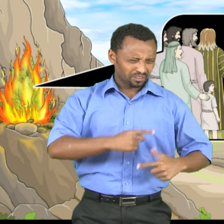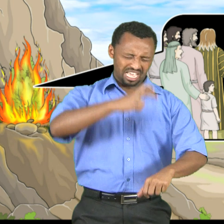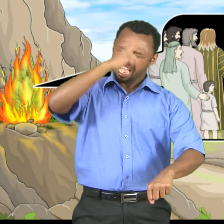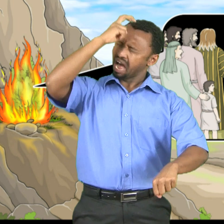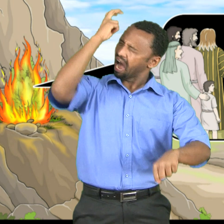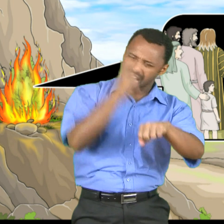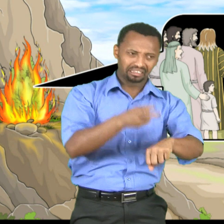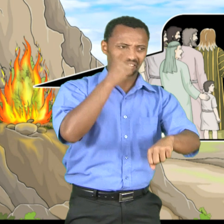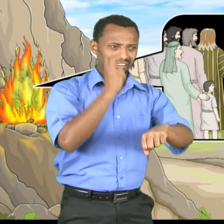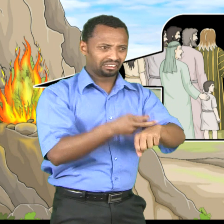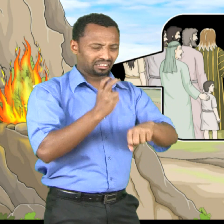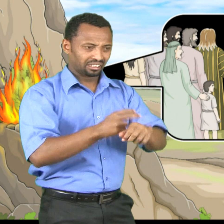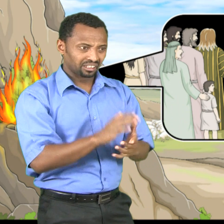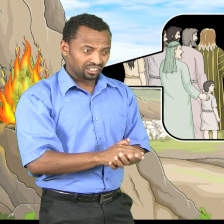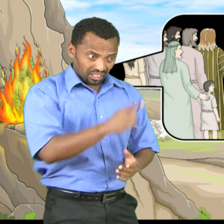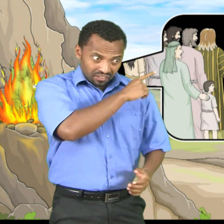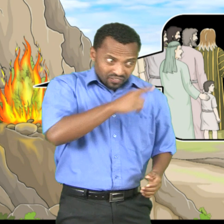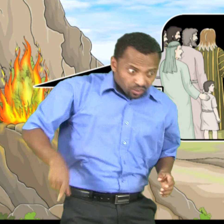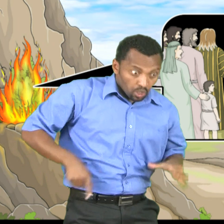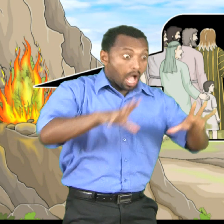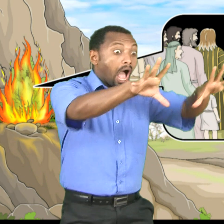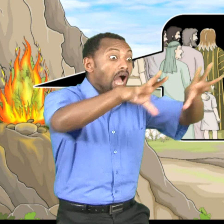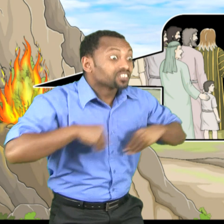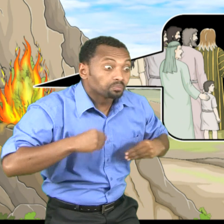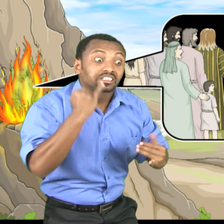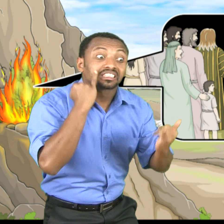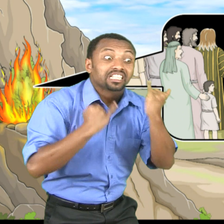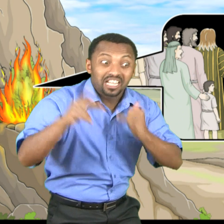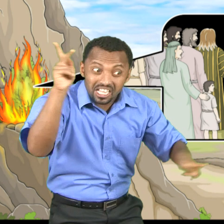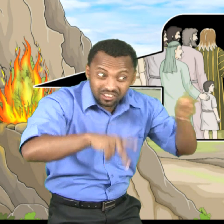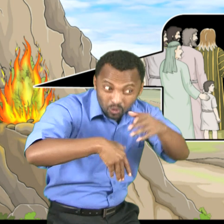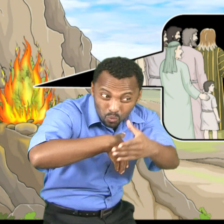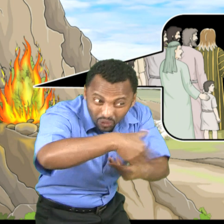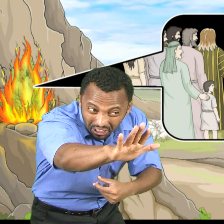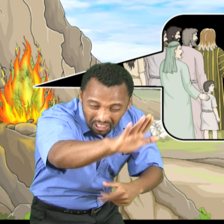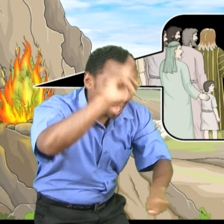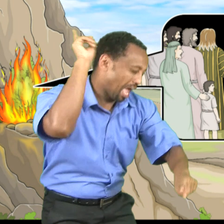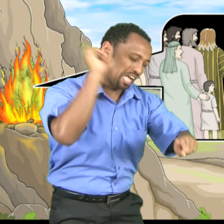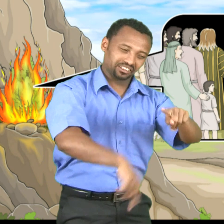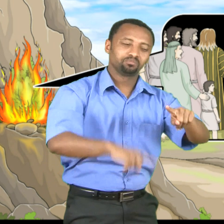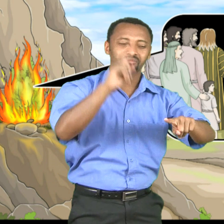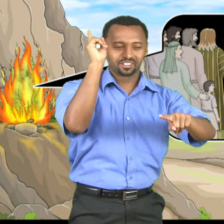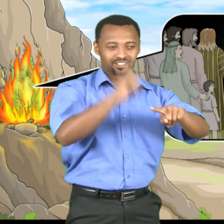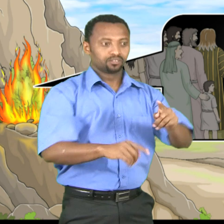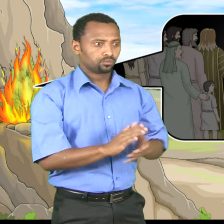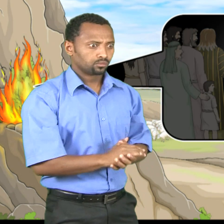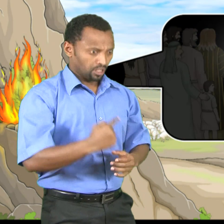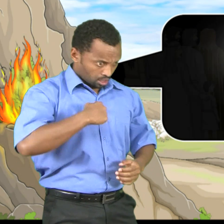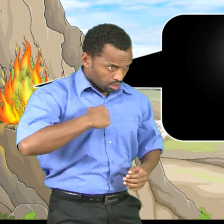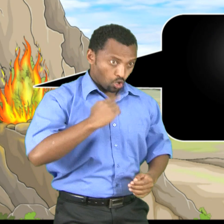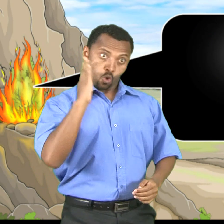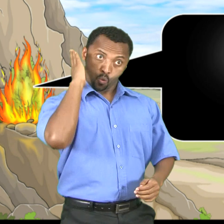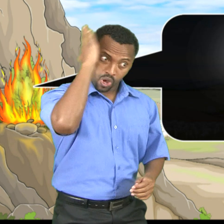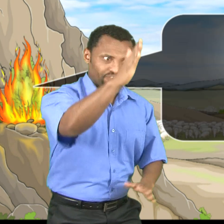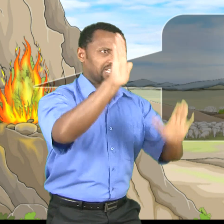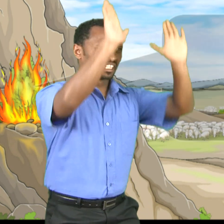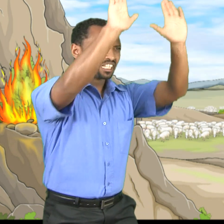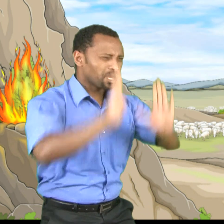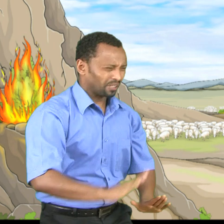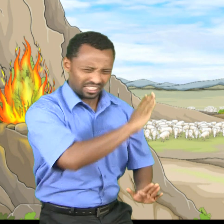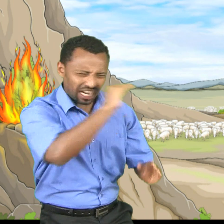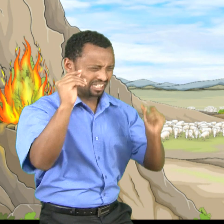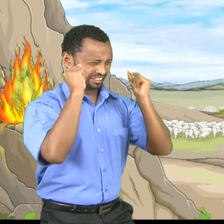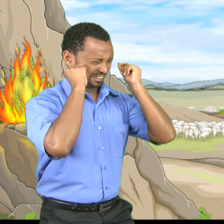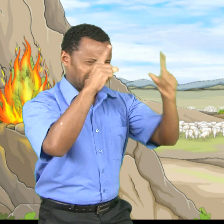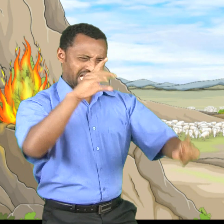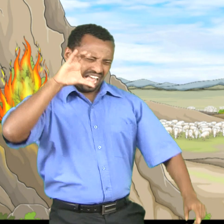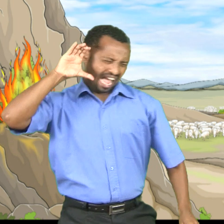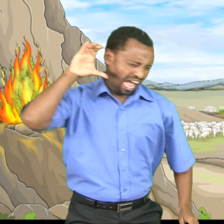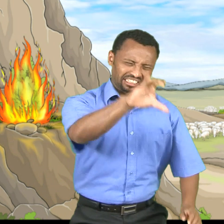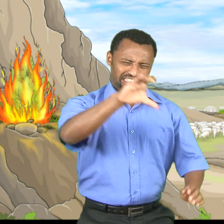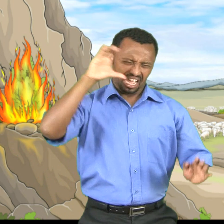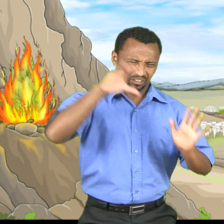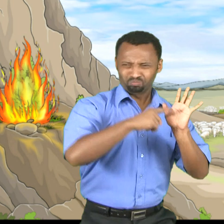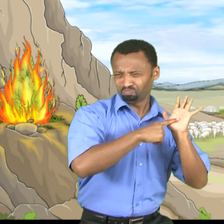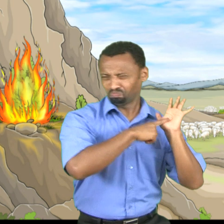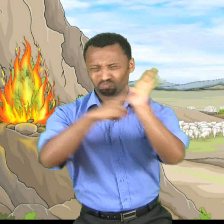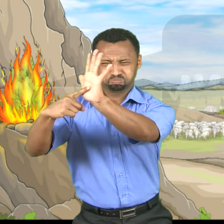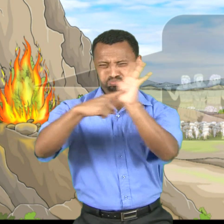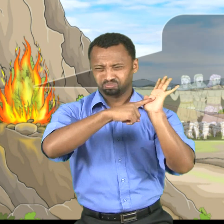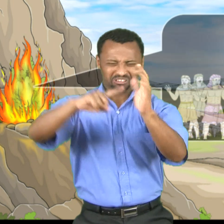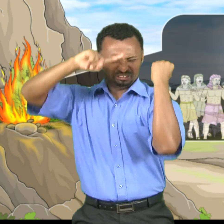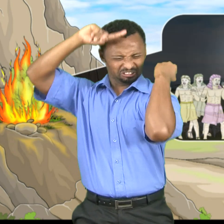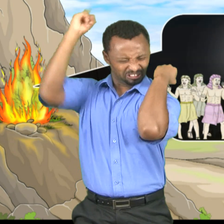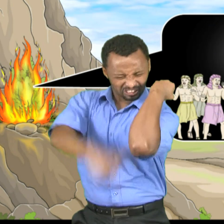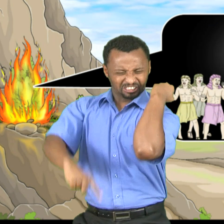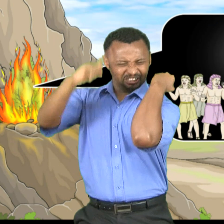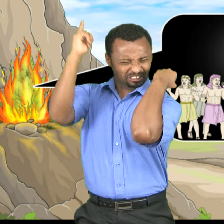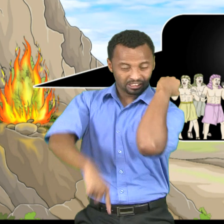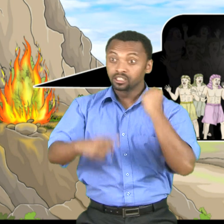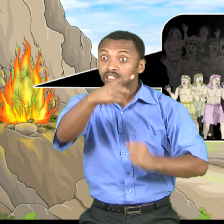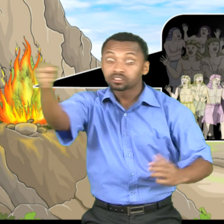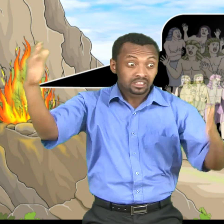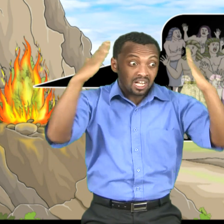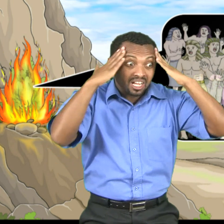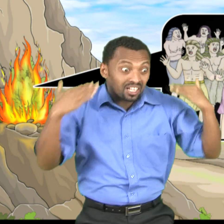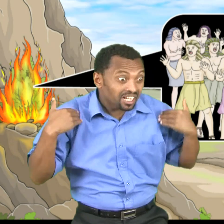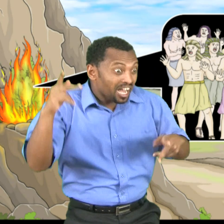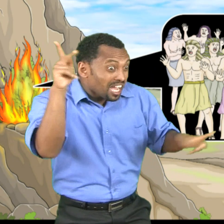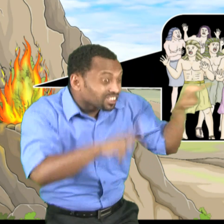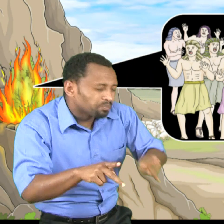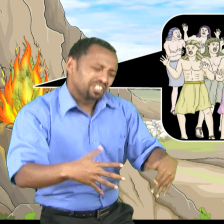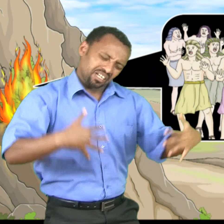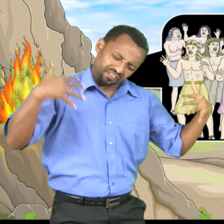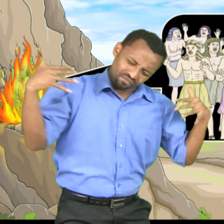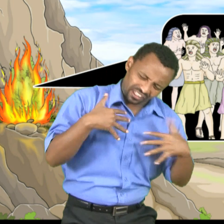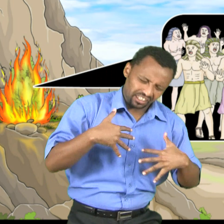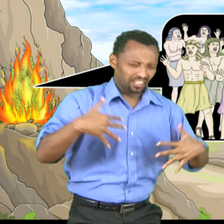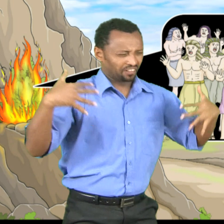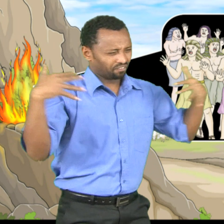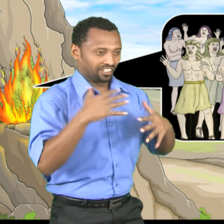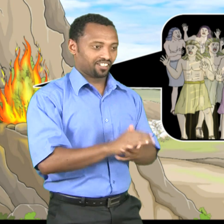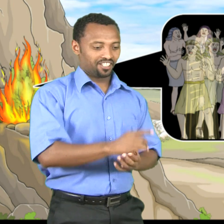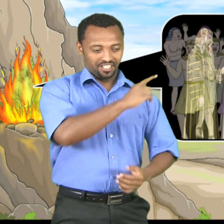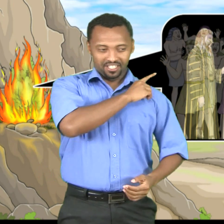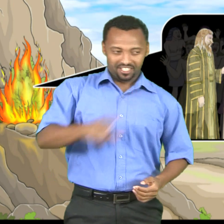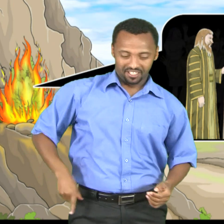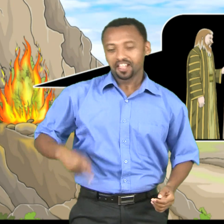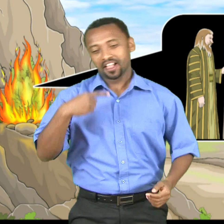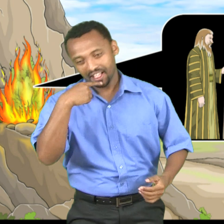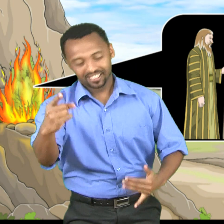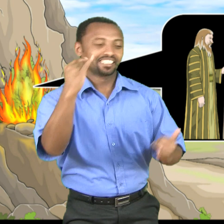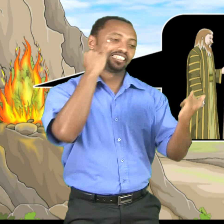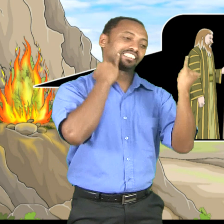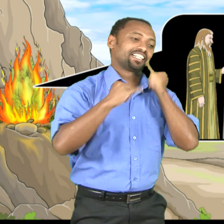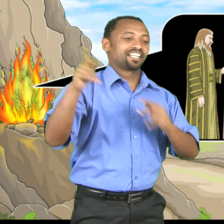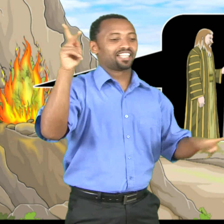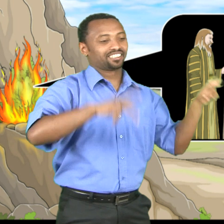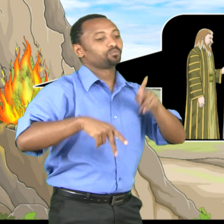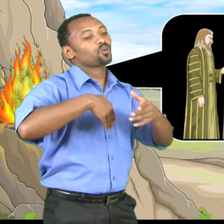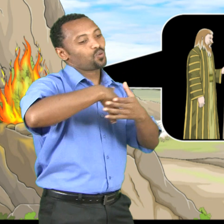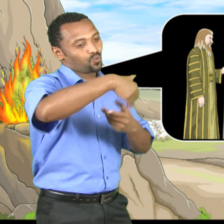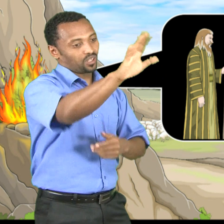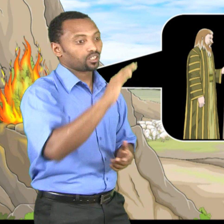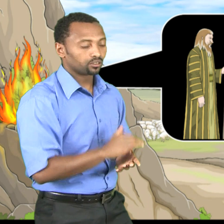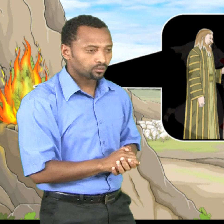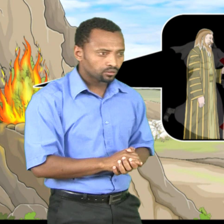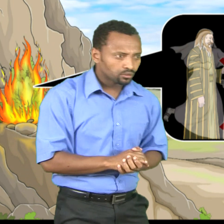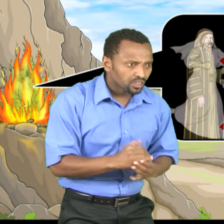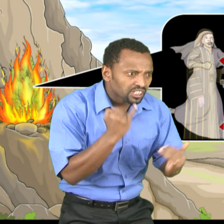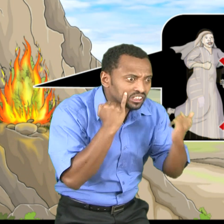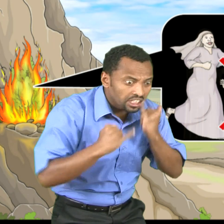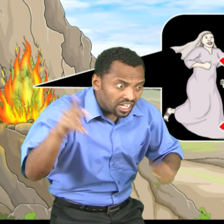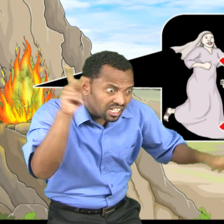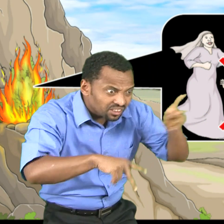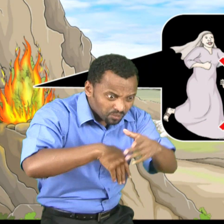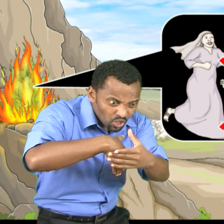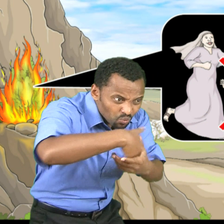So I will stretch out My hand and strike the Egyptians with all the wonders I will perform among them. And after that, he will release you.